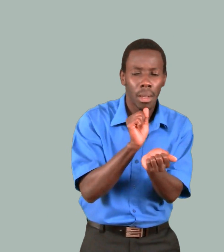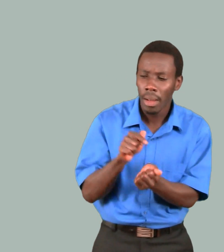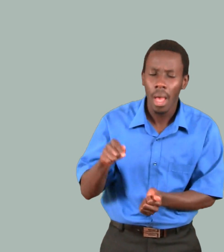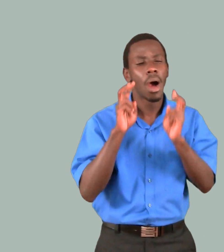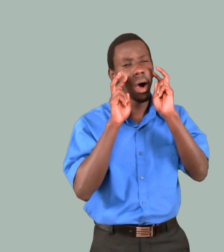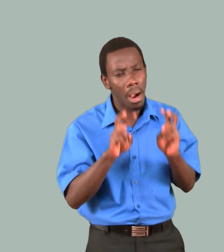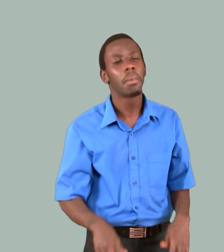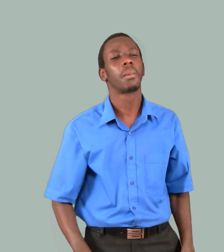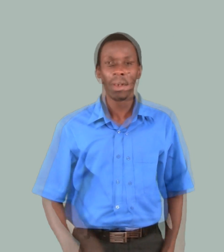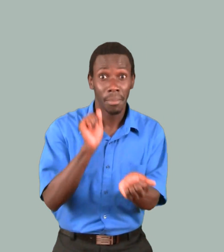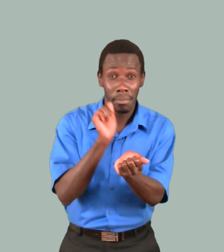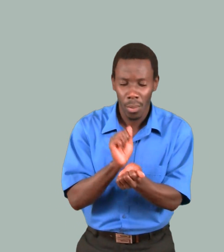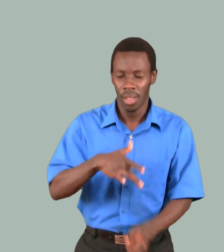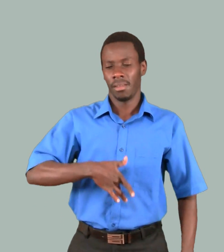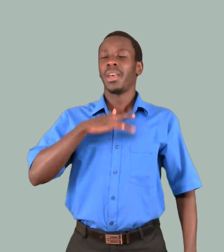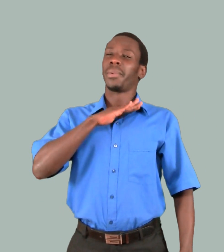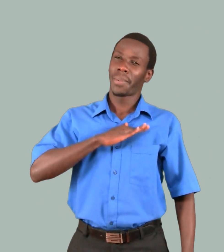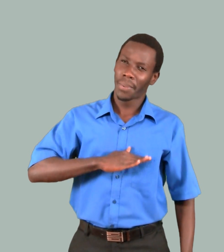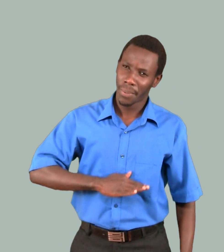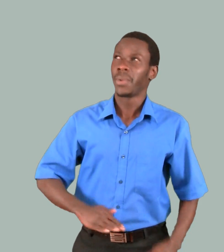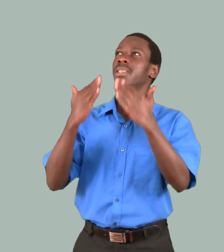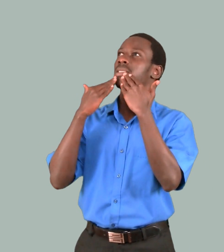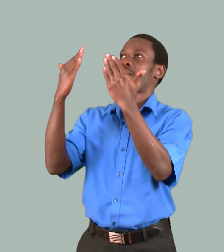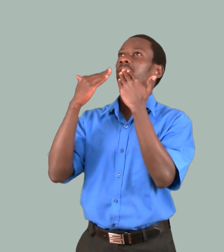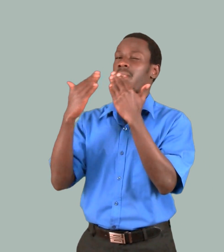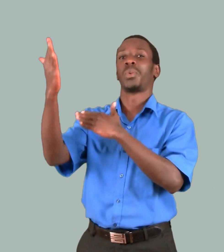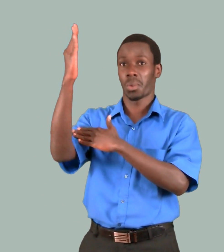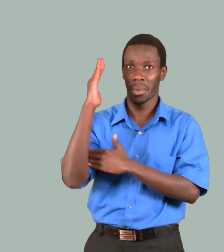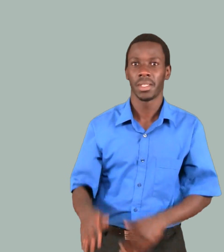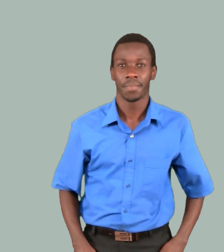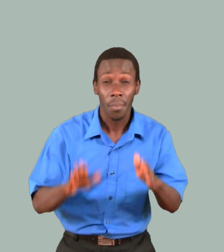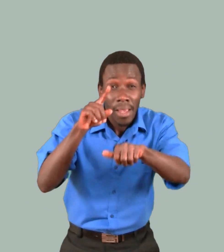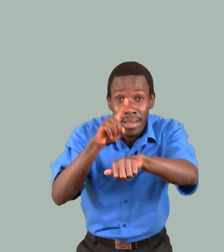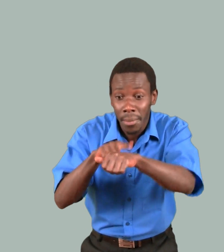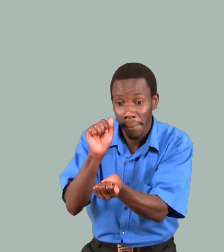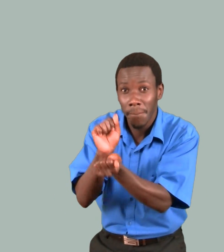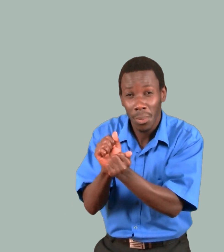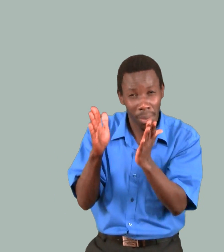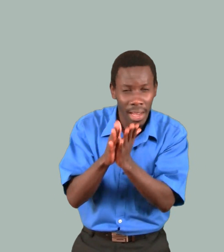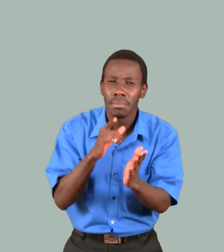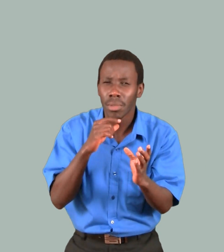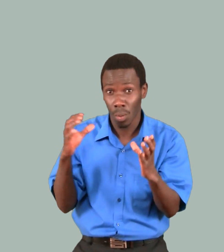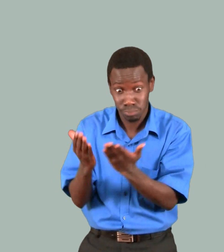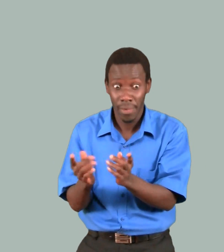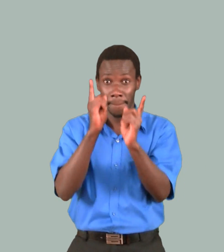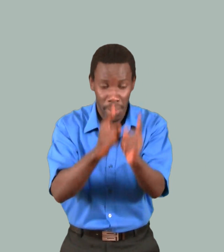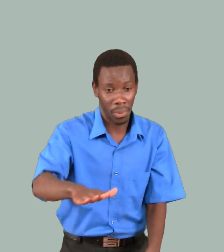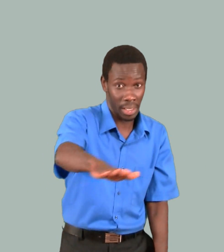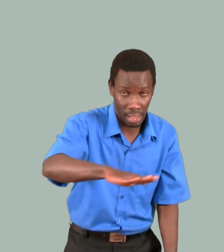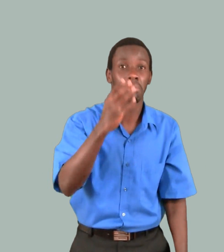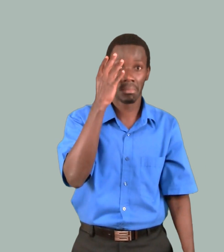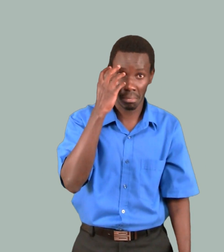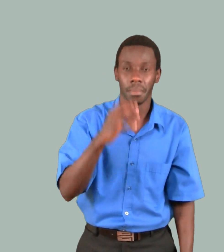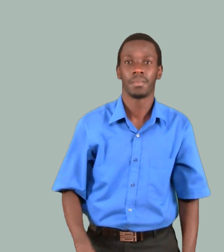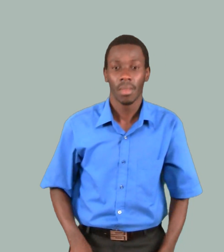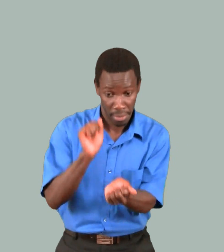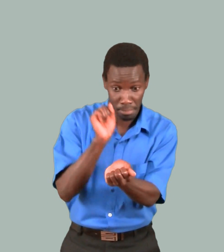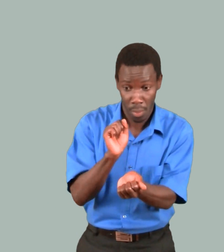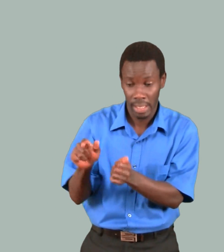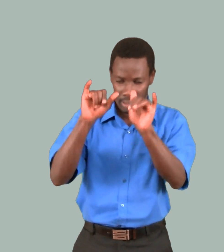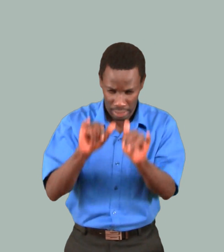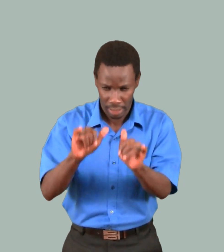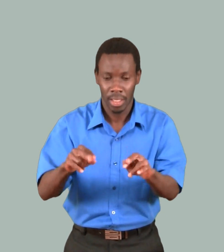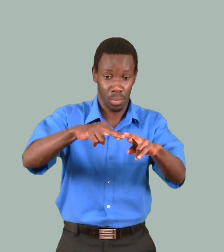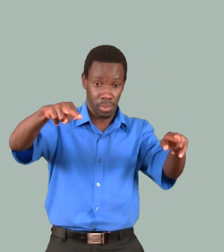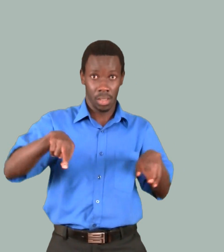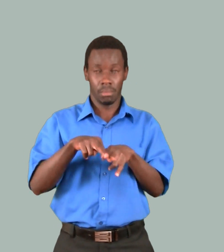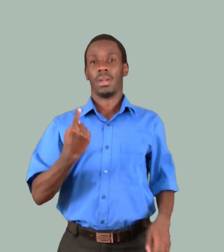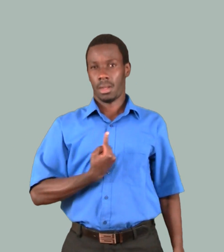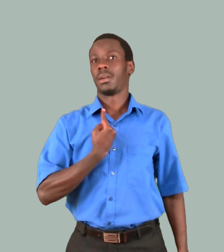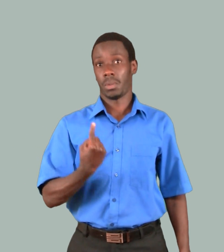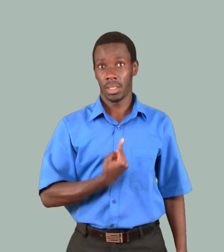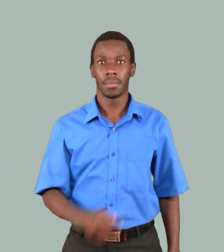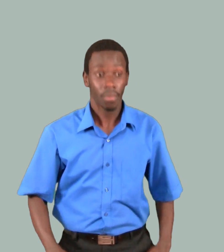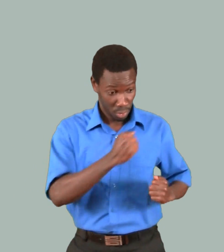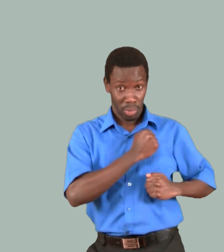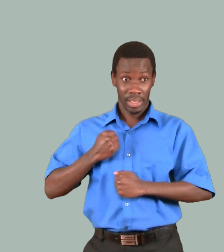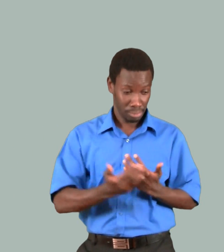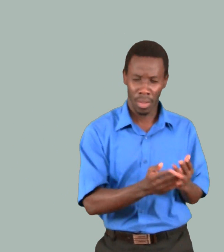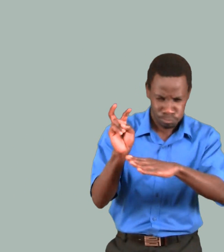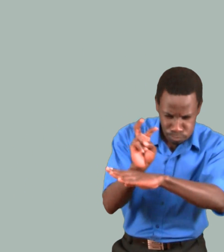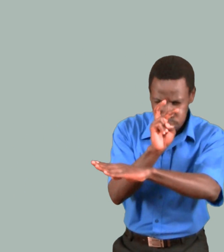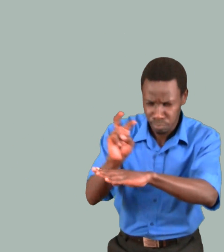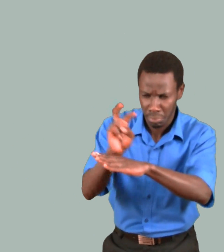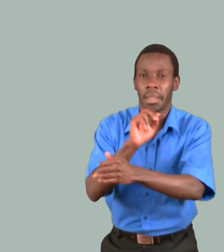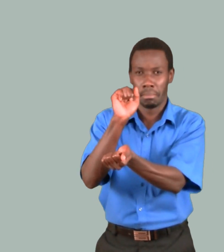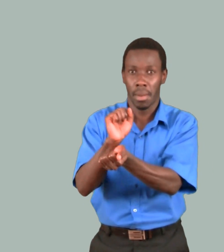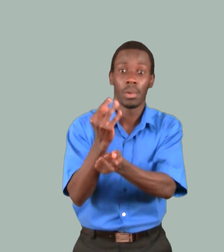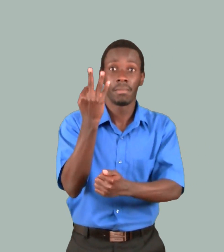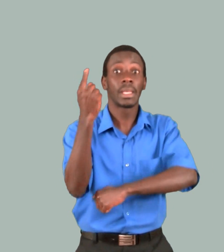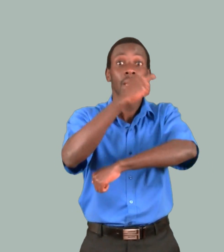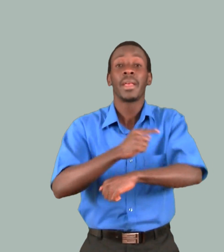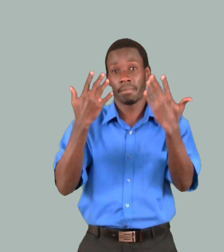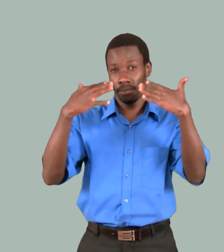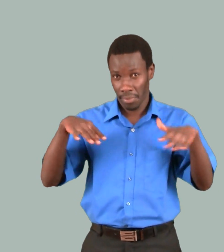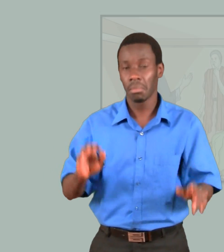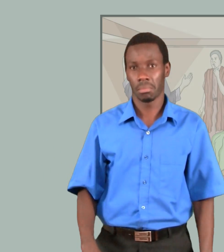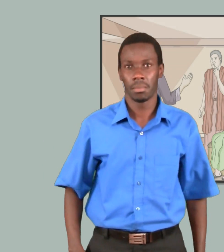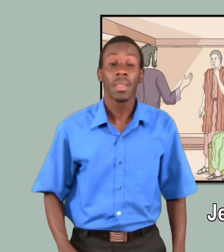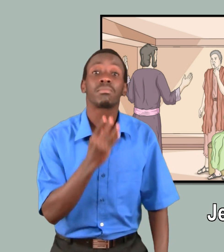When we arrived in Rome, Paul was permitted to stay by himself, with a soldier to guard him.